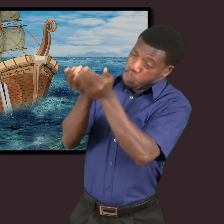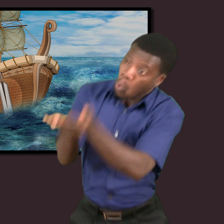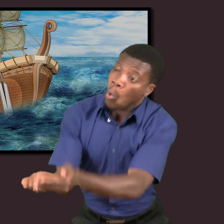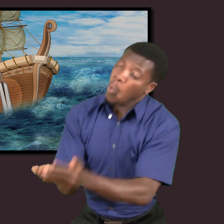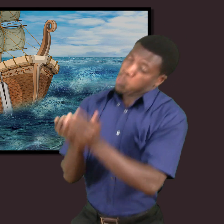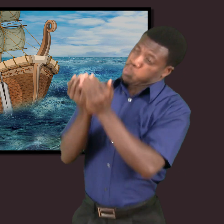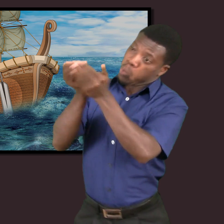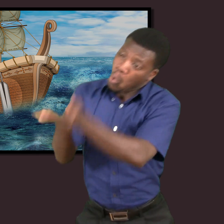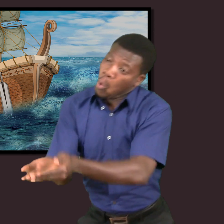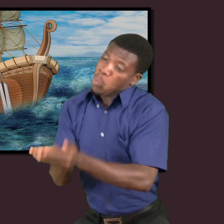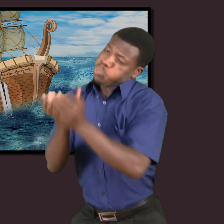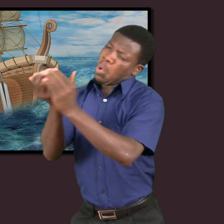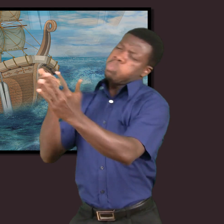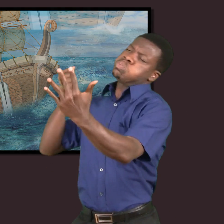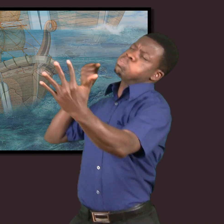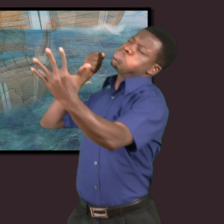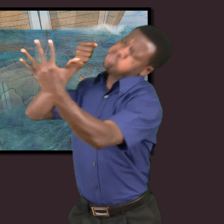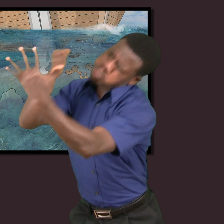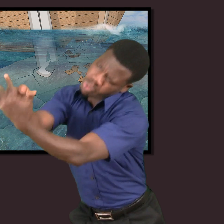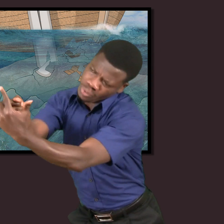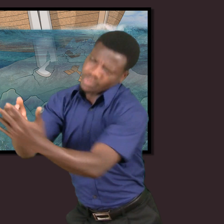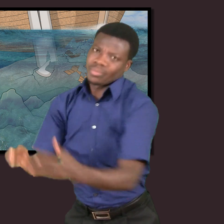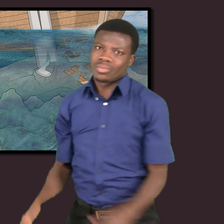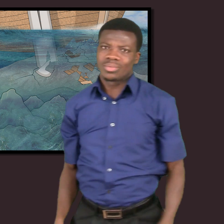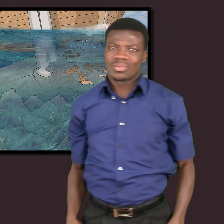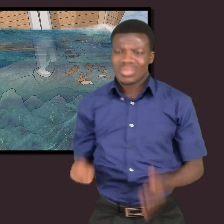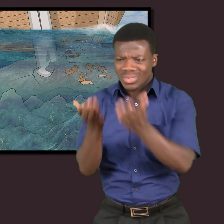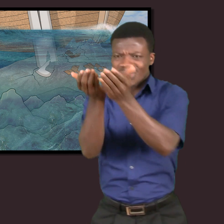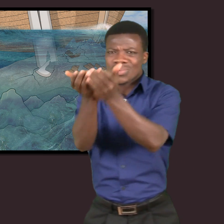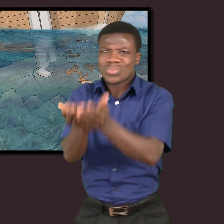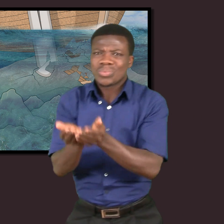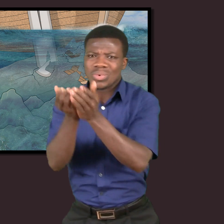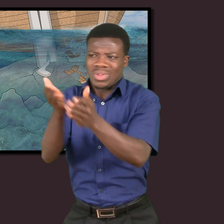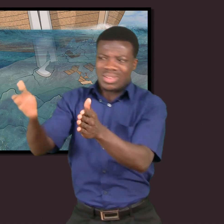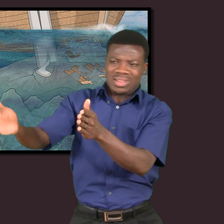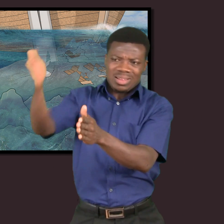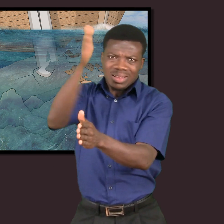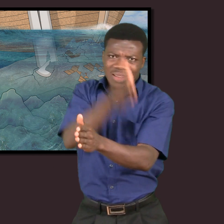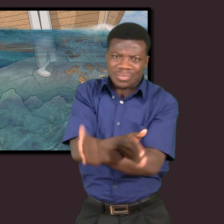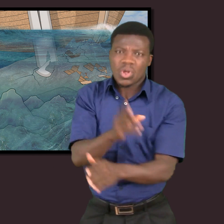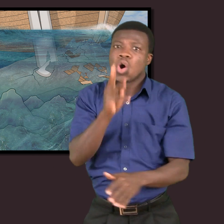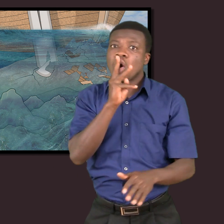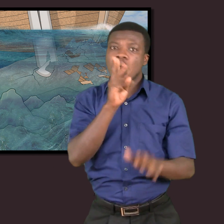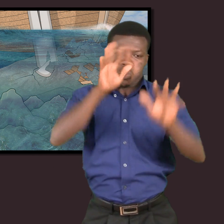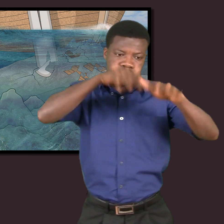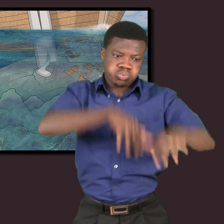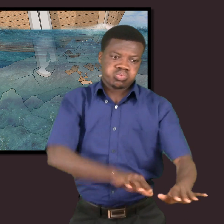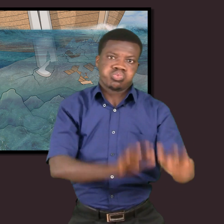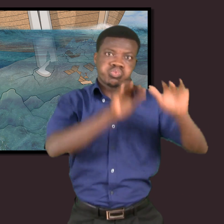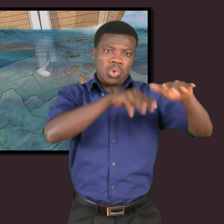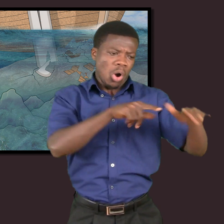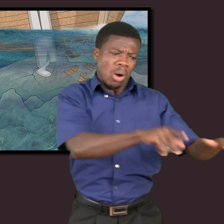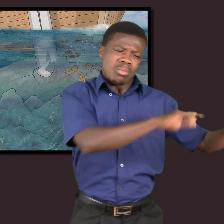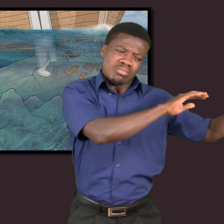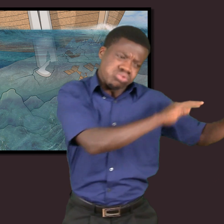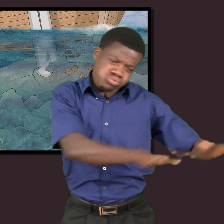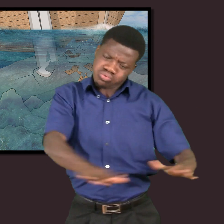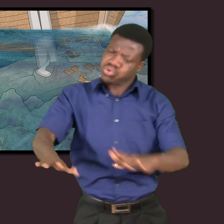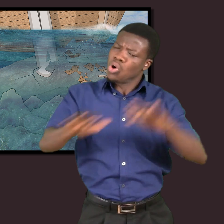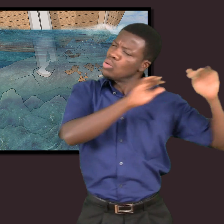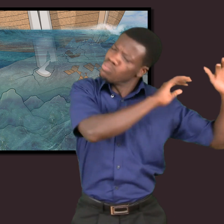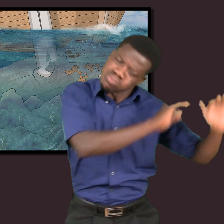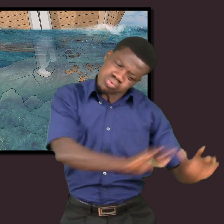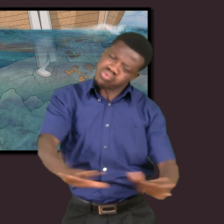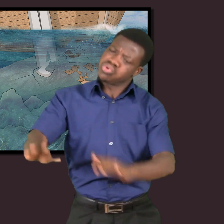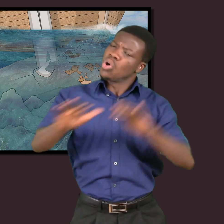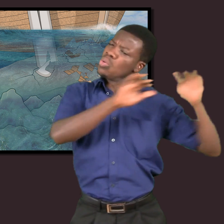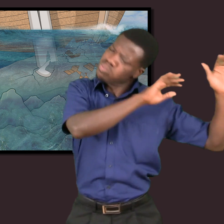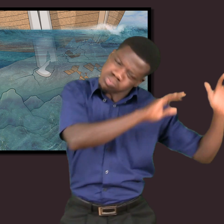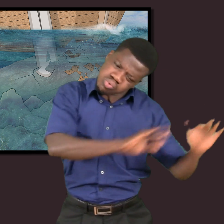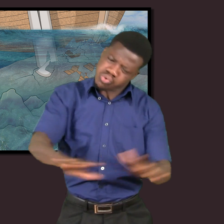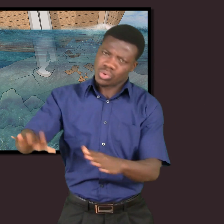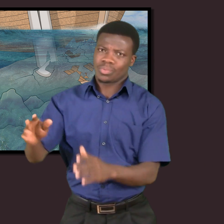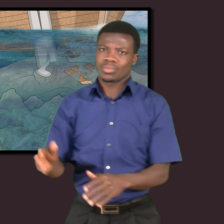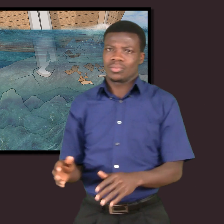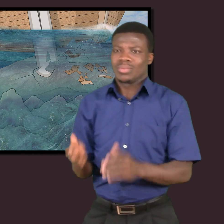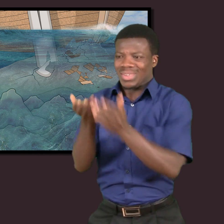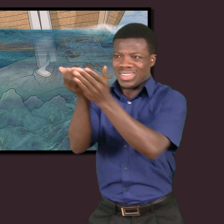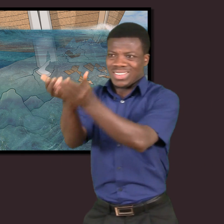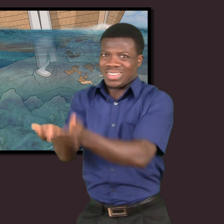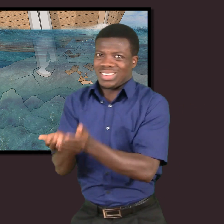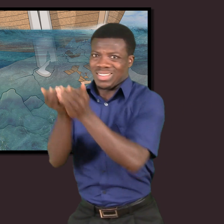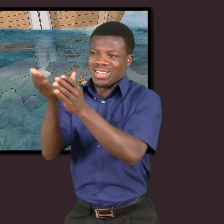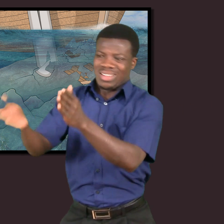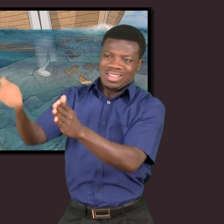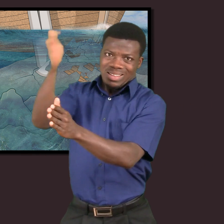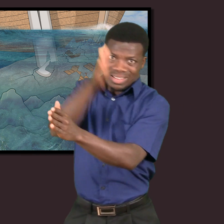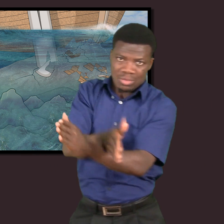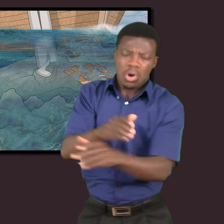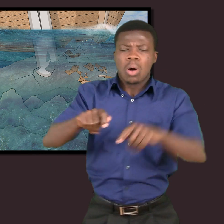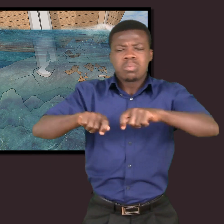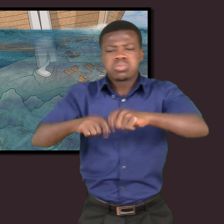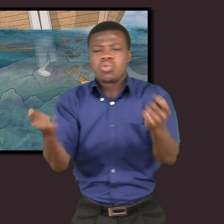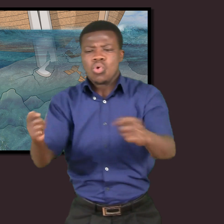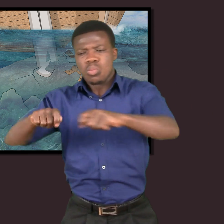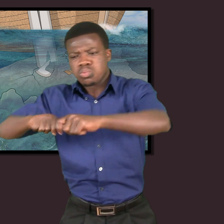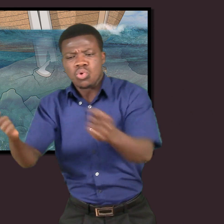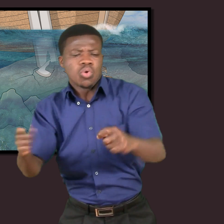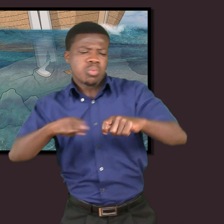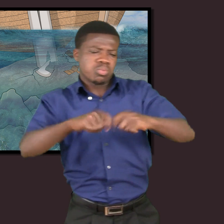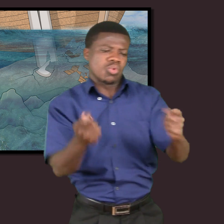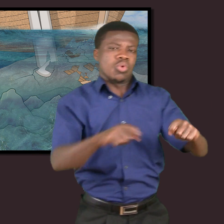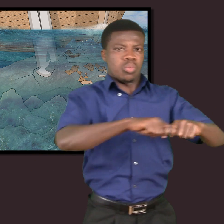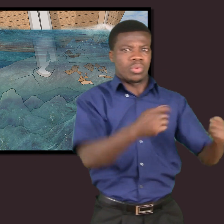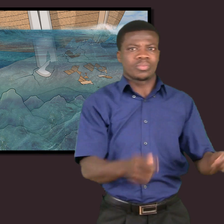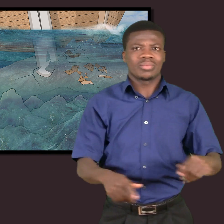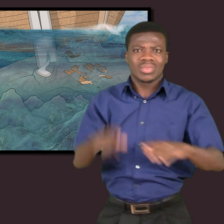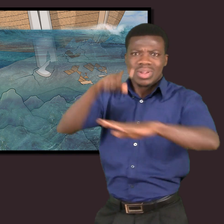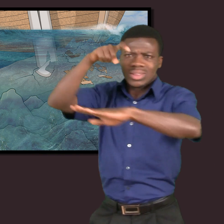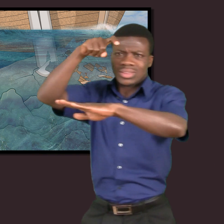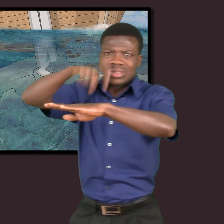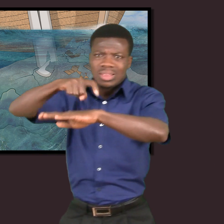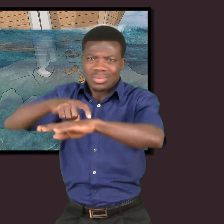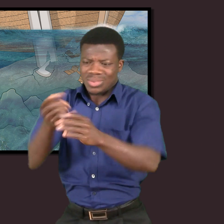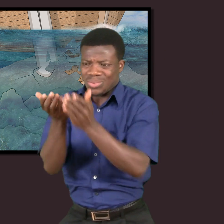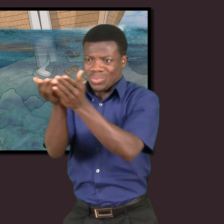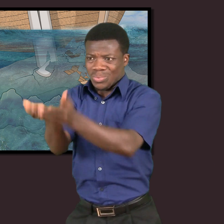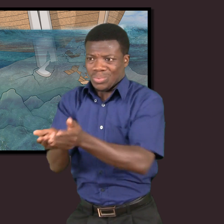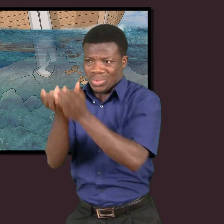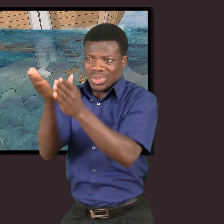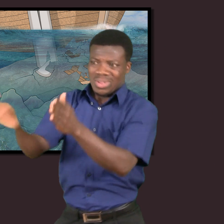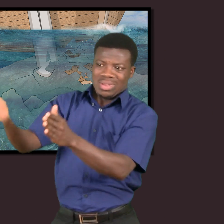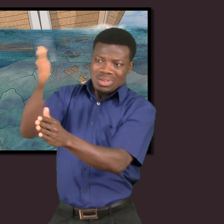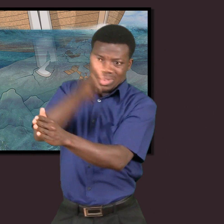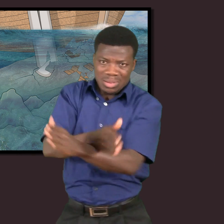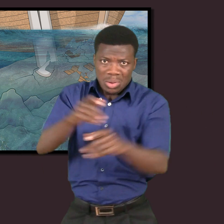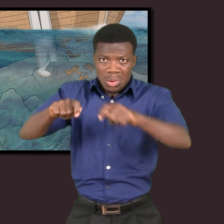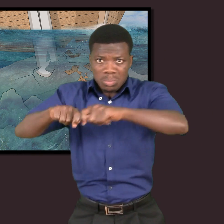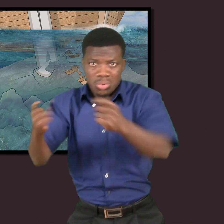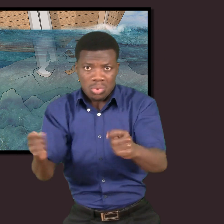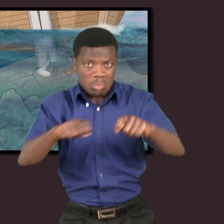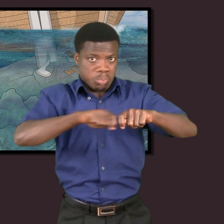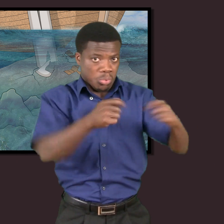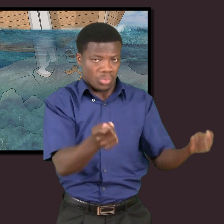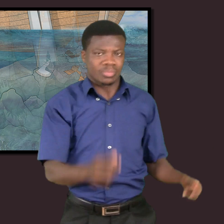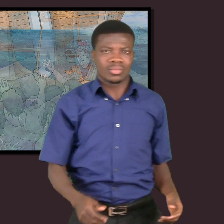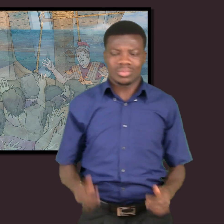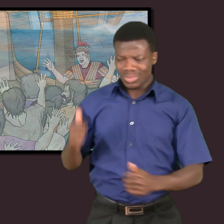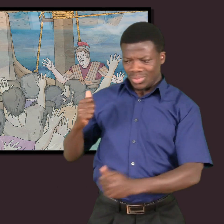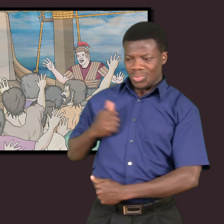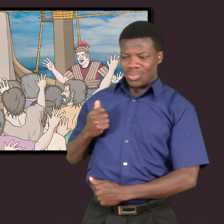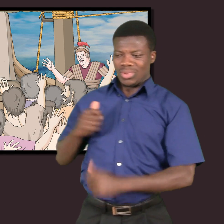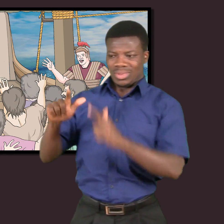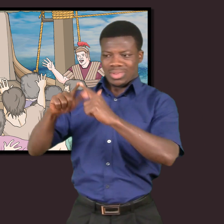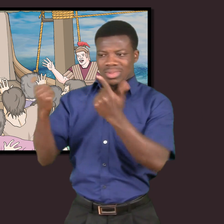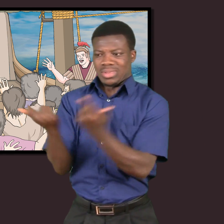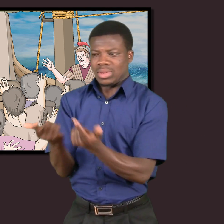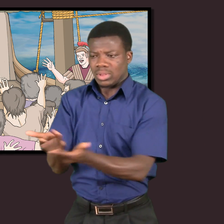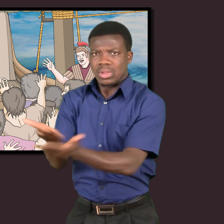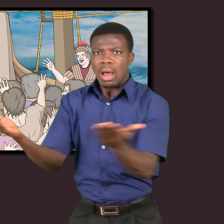But the vessel struck a sandbar and ran aground. The bow stuck fast and would not move, and the stern was being broken up by the pounding of the waves.